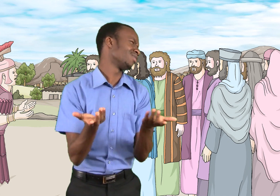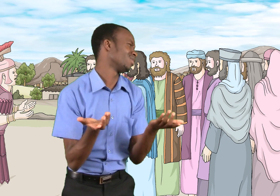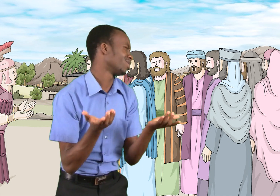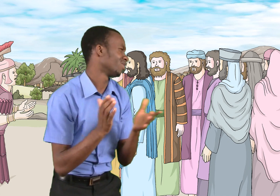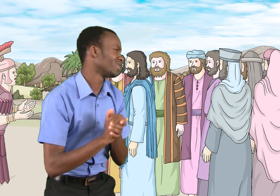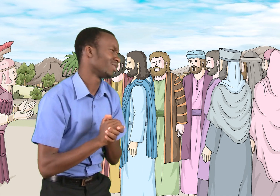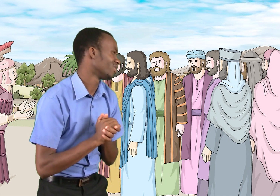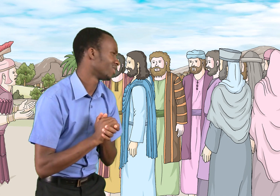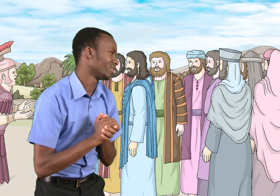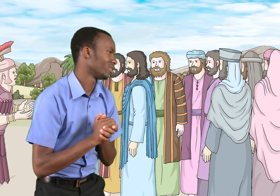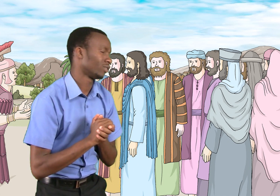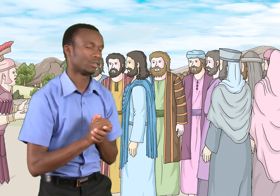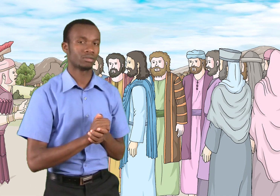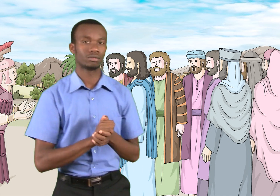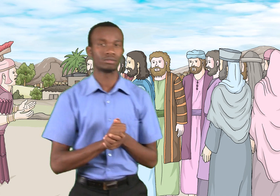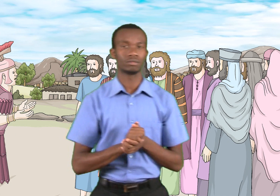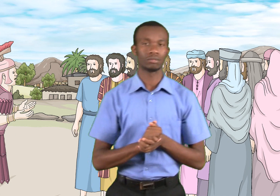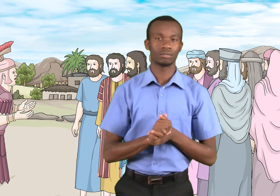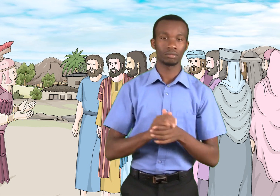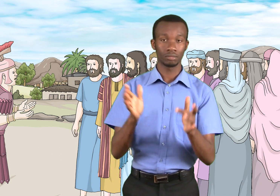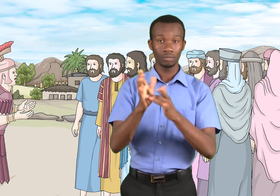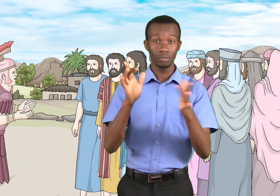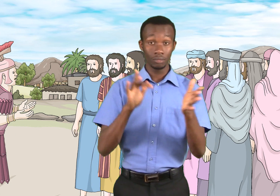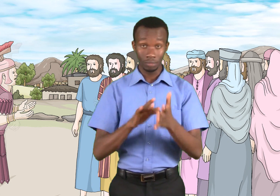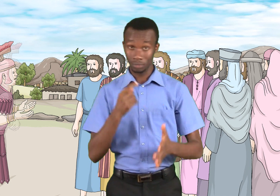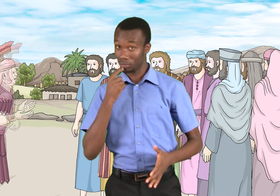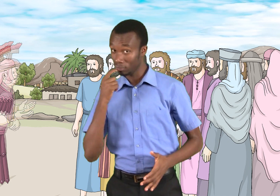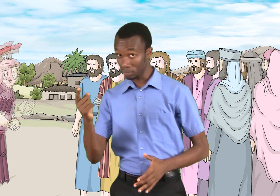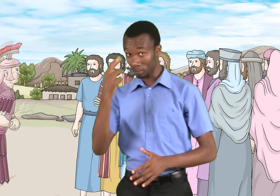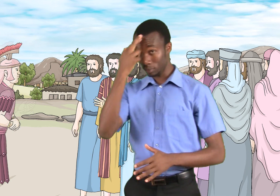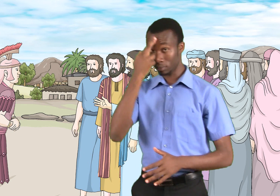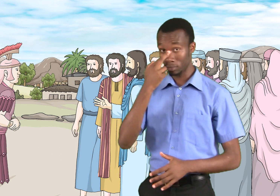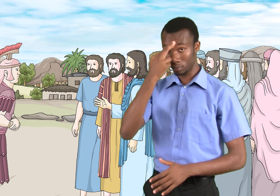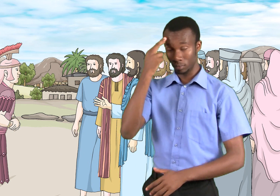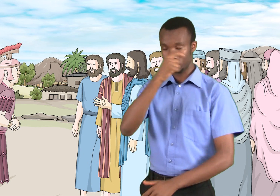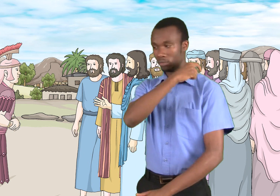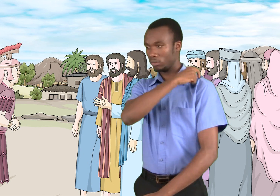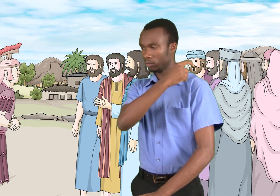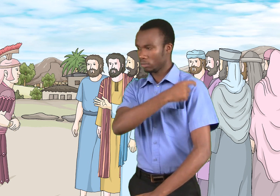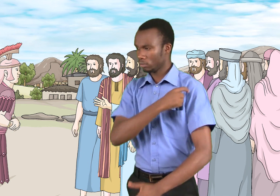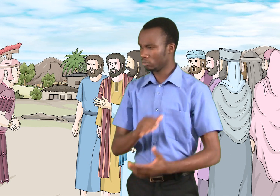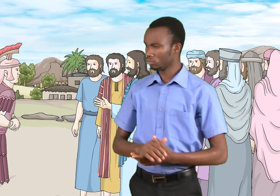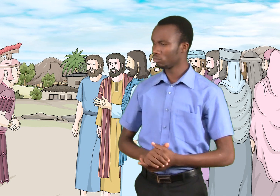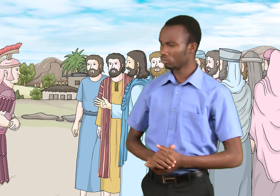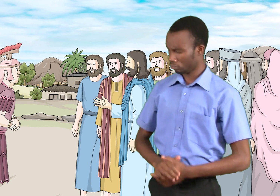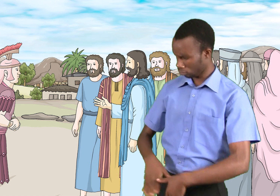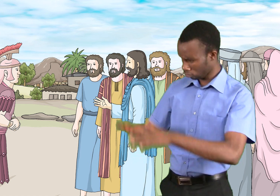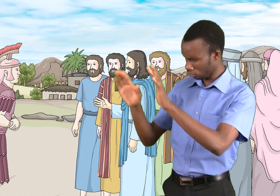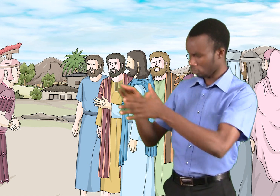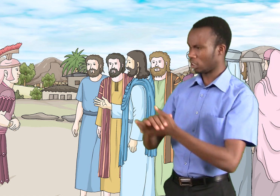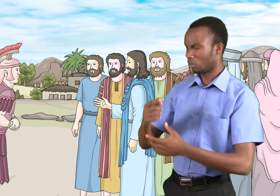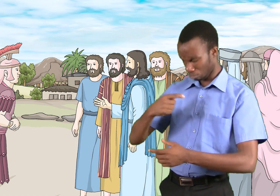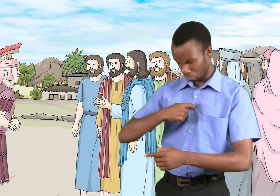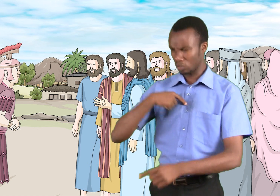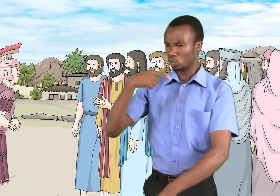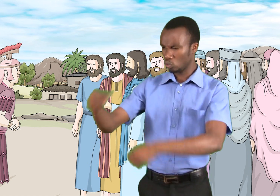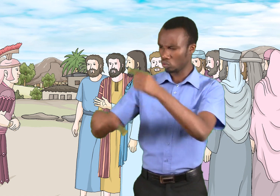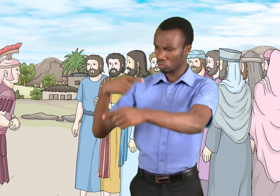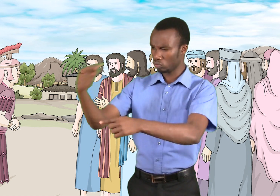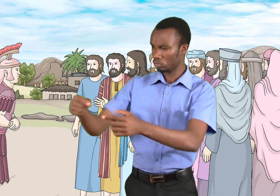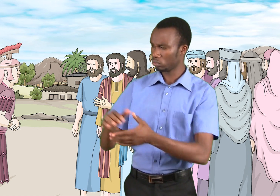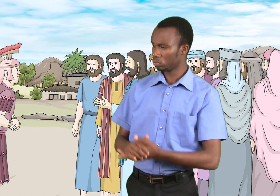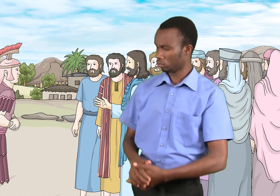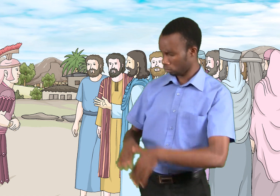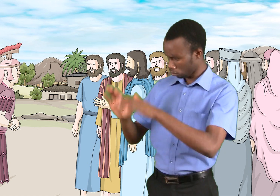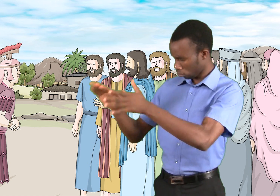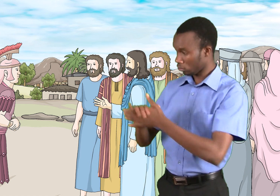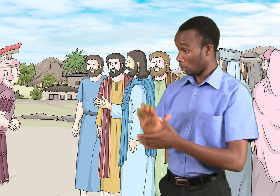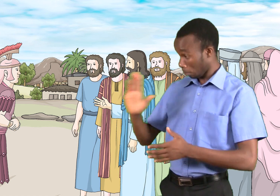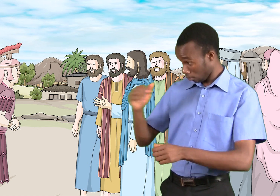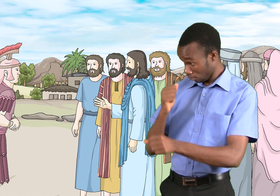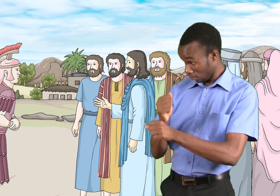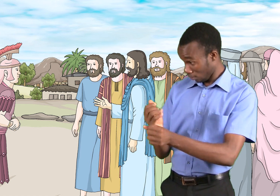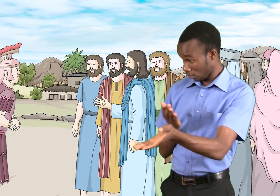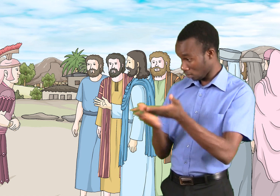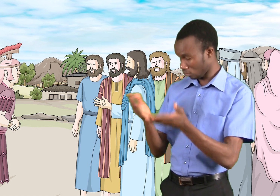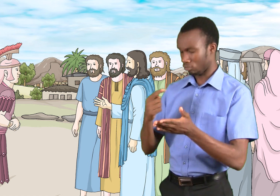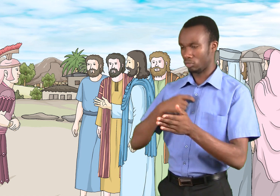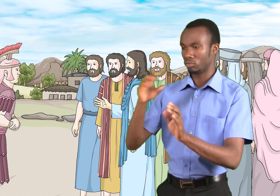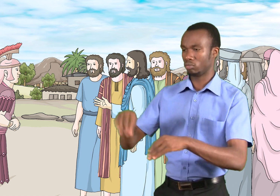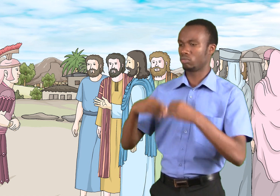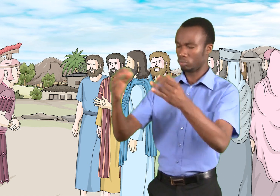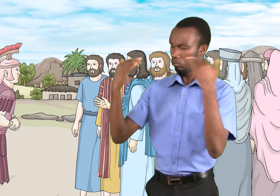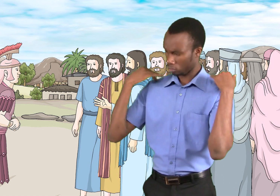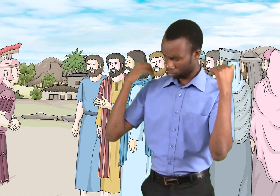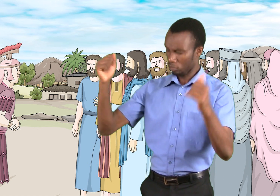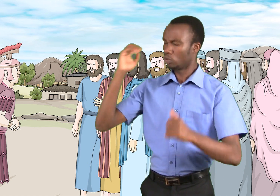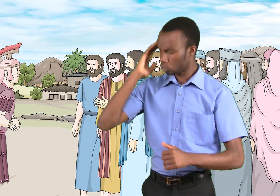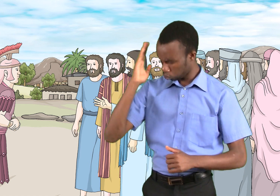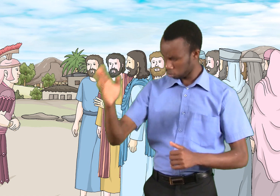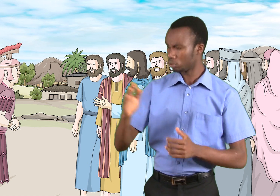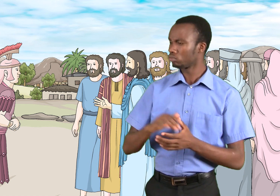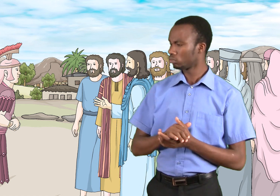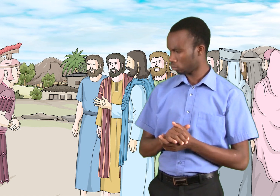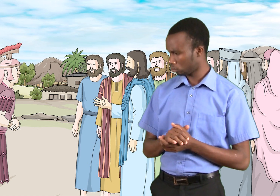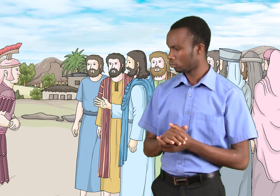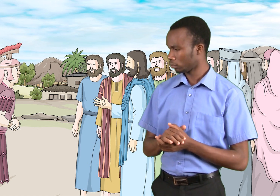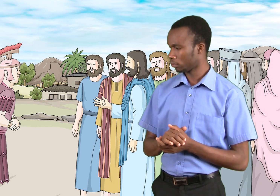“I will go and heal him,” Jesus replied.